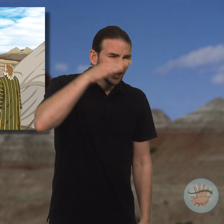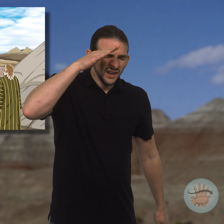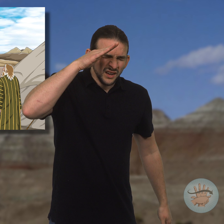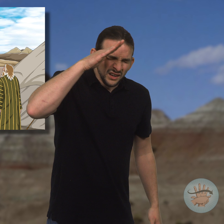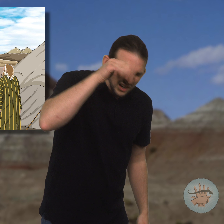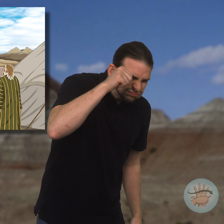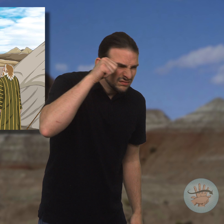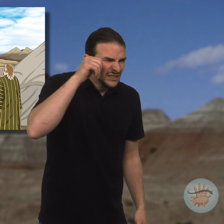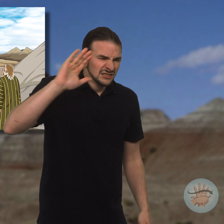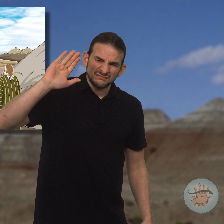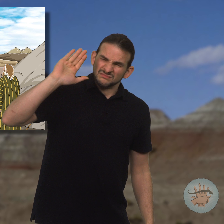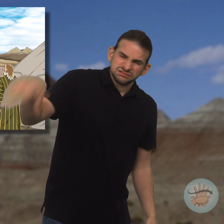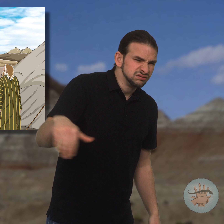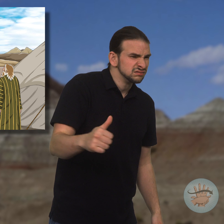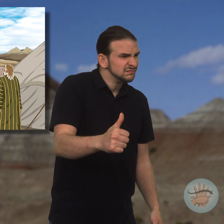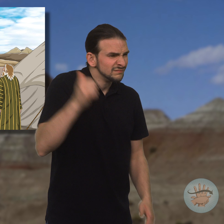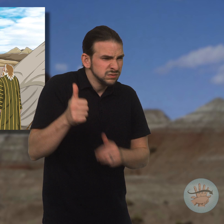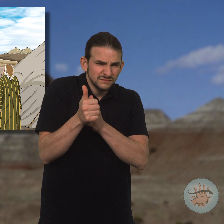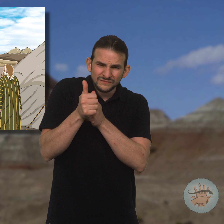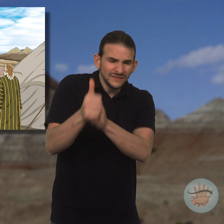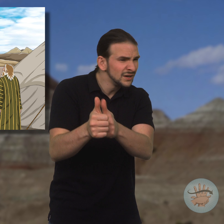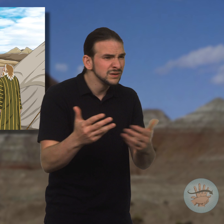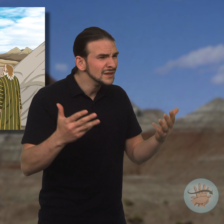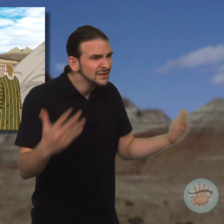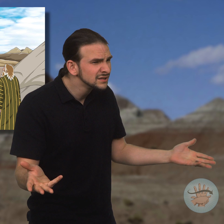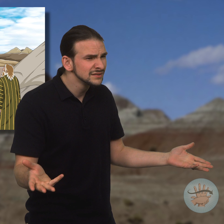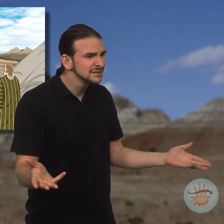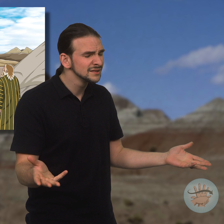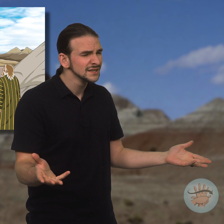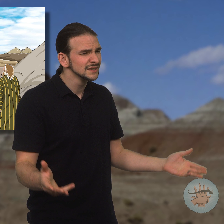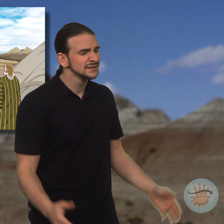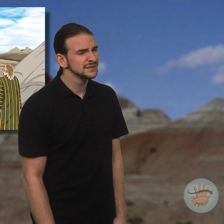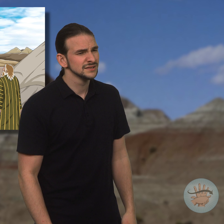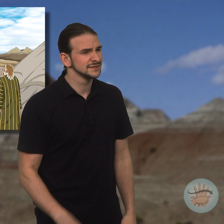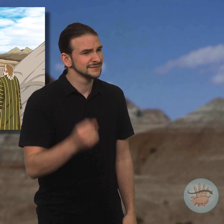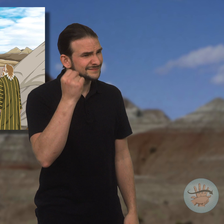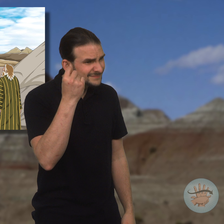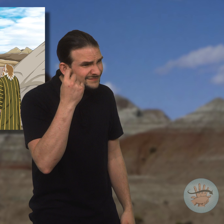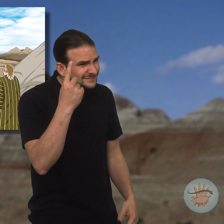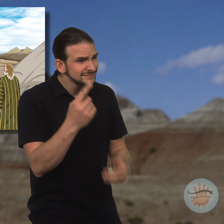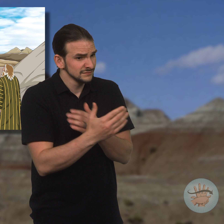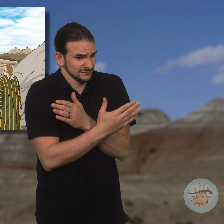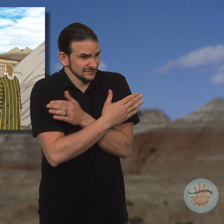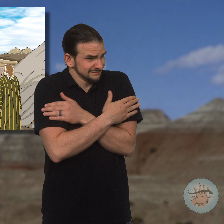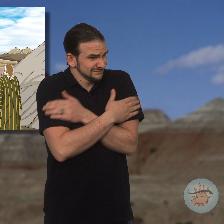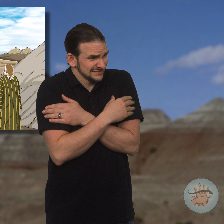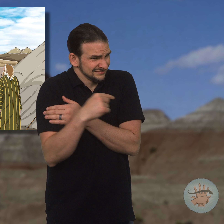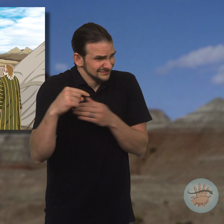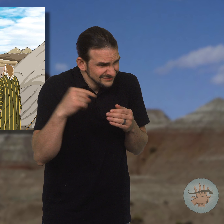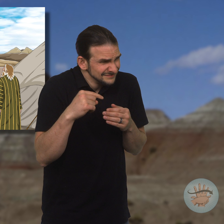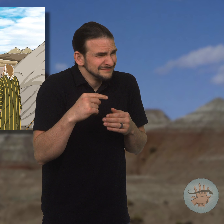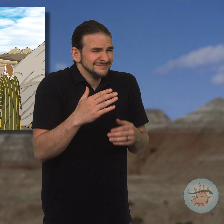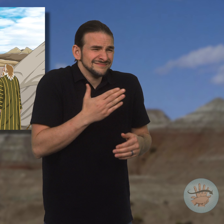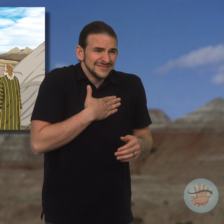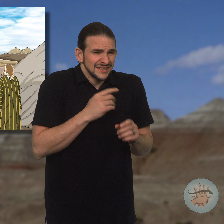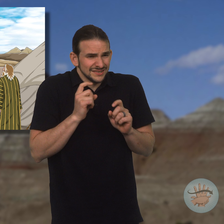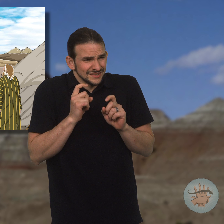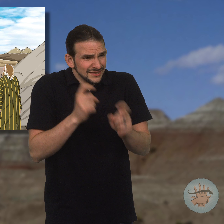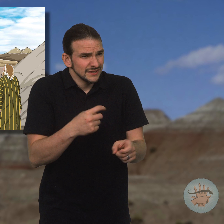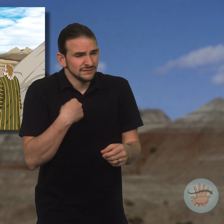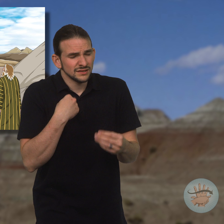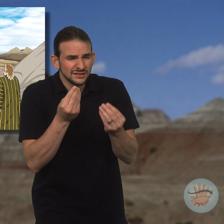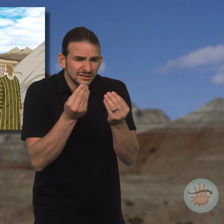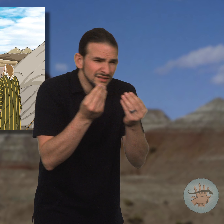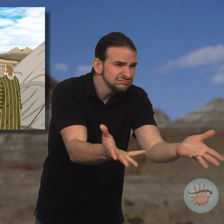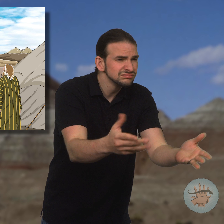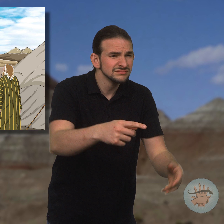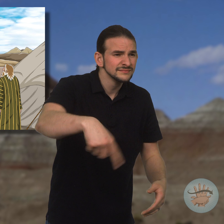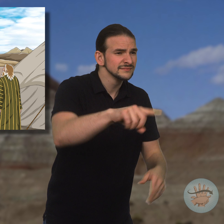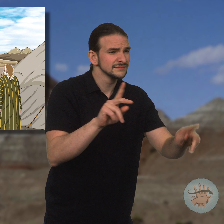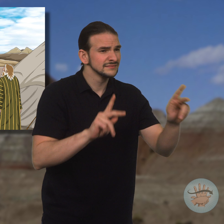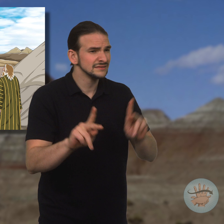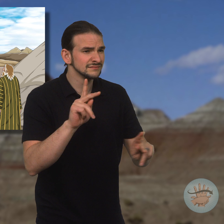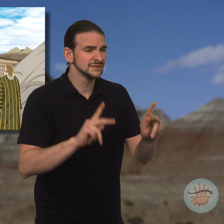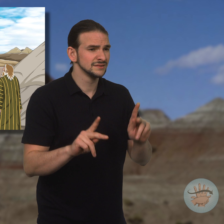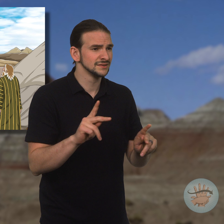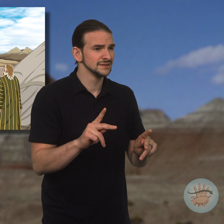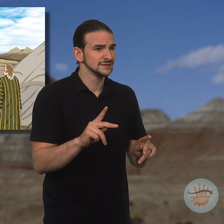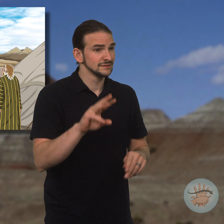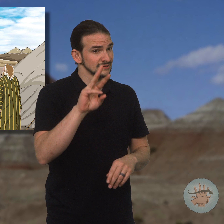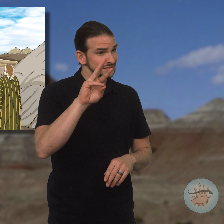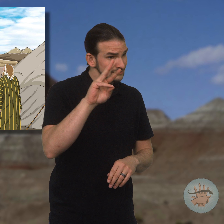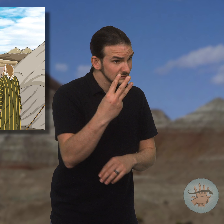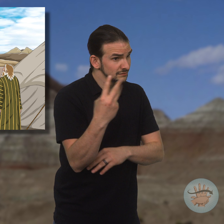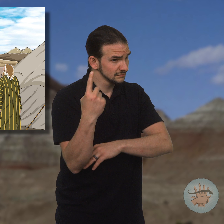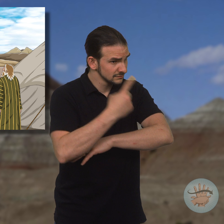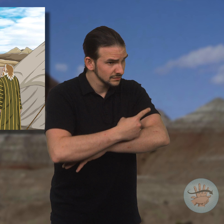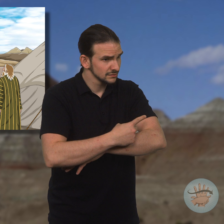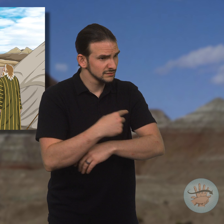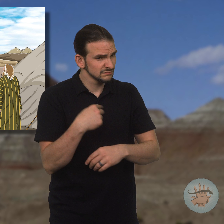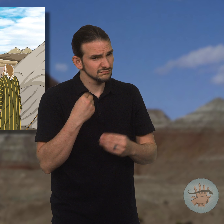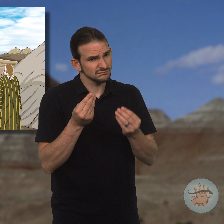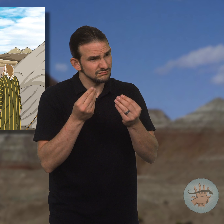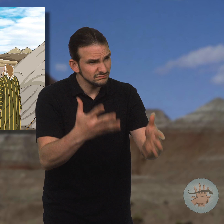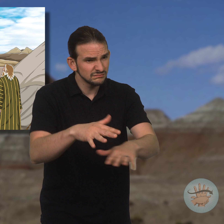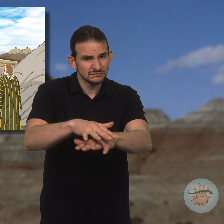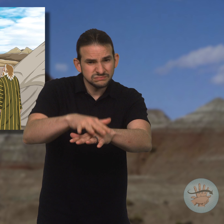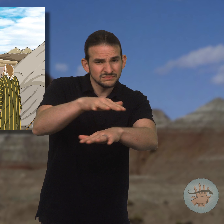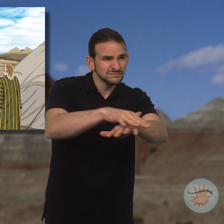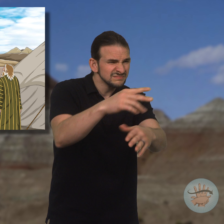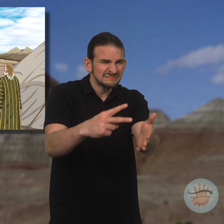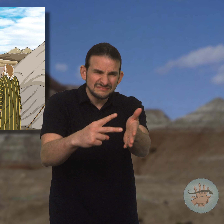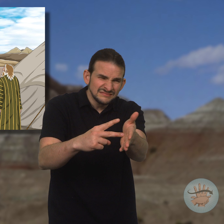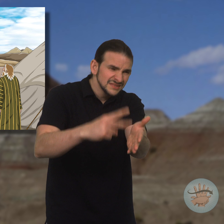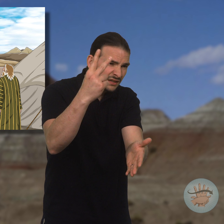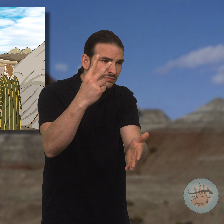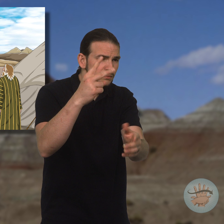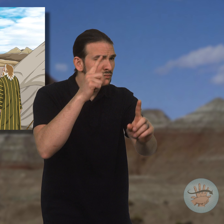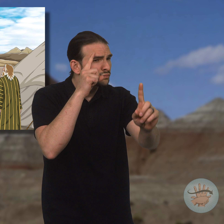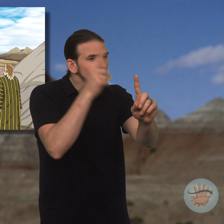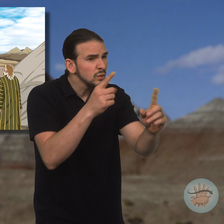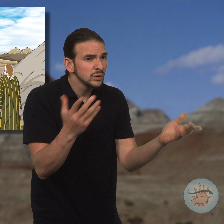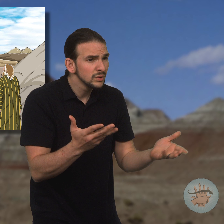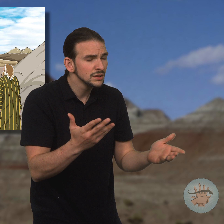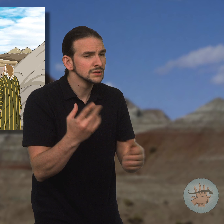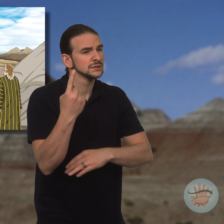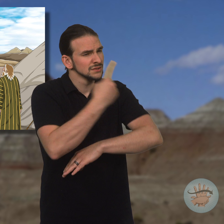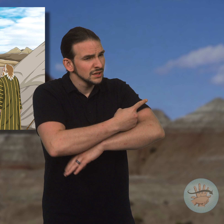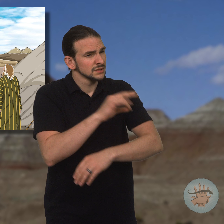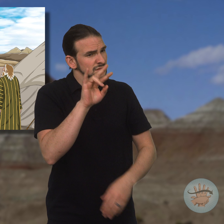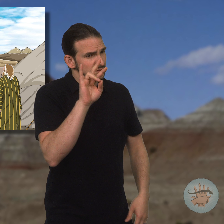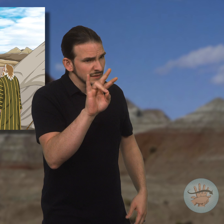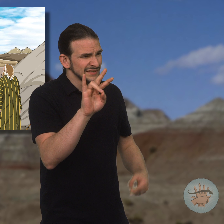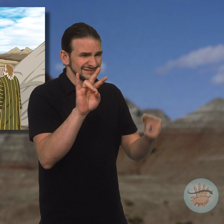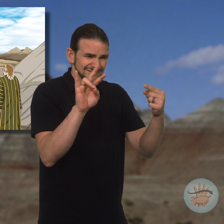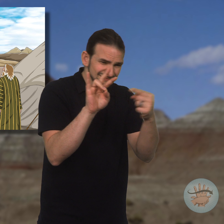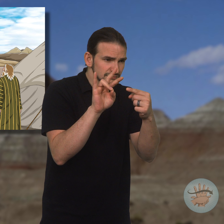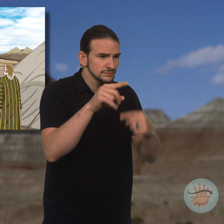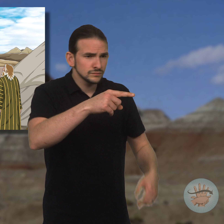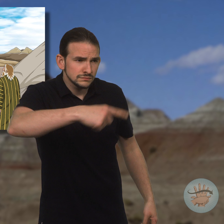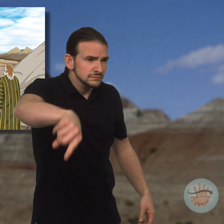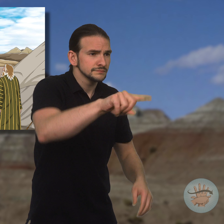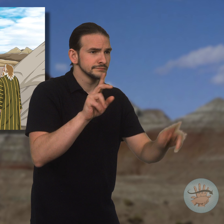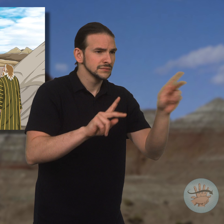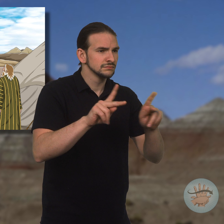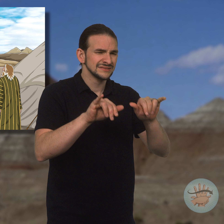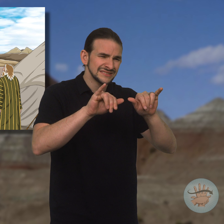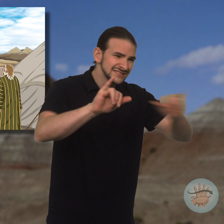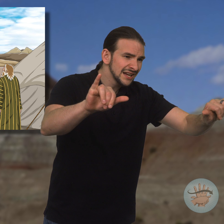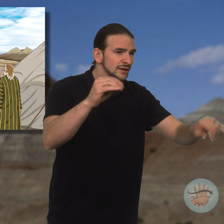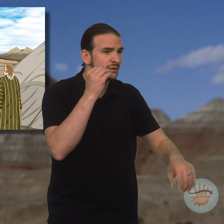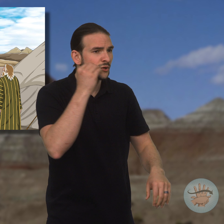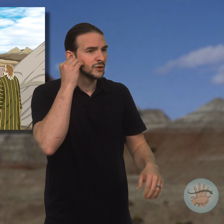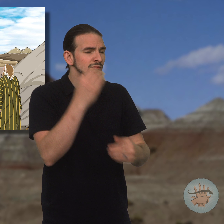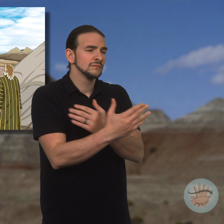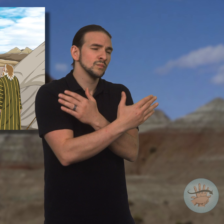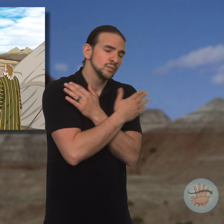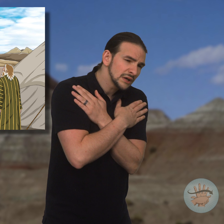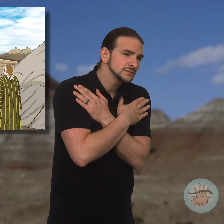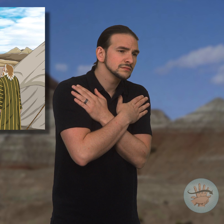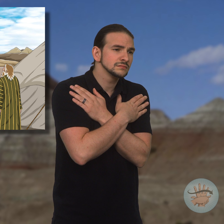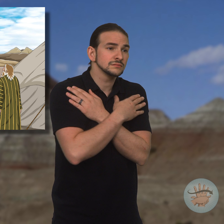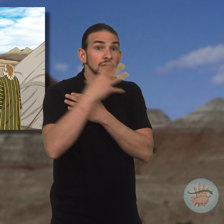Understand that the LORD has given you the Sabbath; that is why on the sixth day He will give you bread for two days.